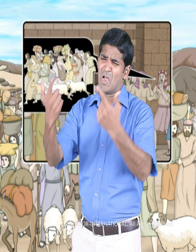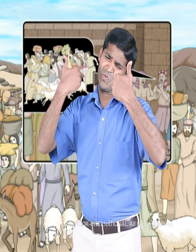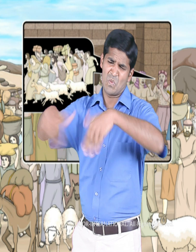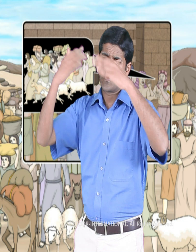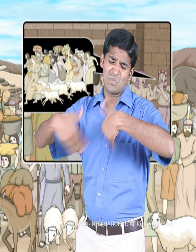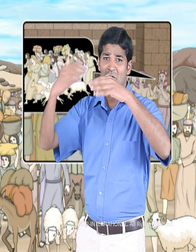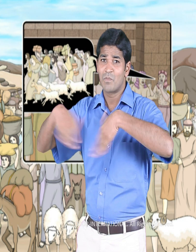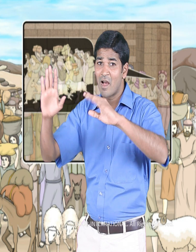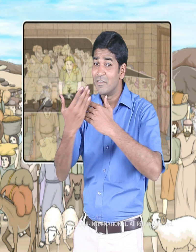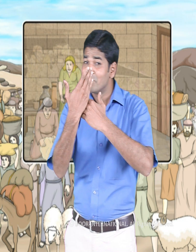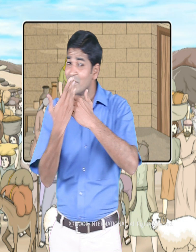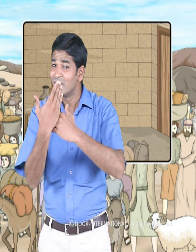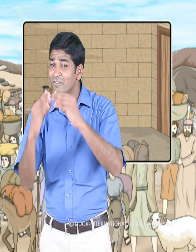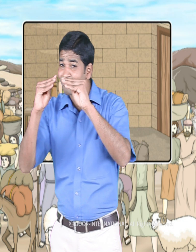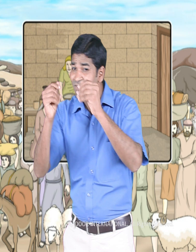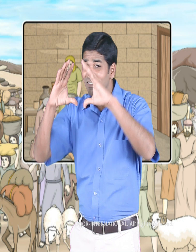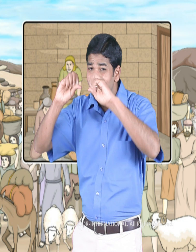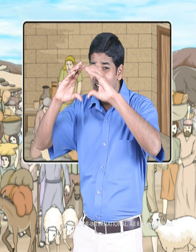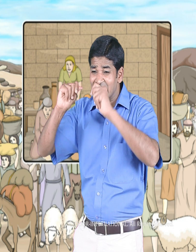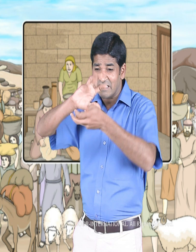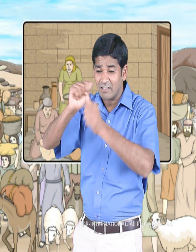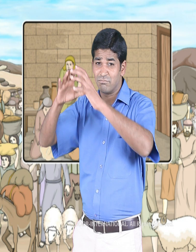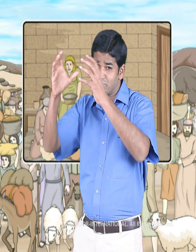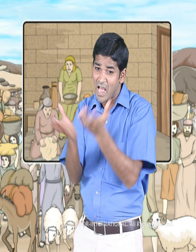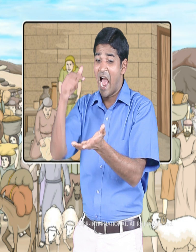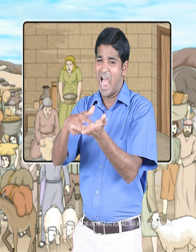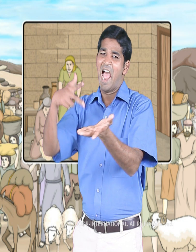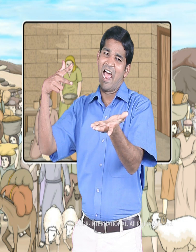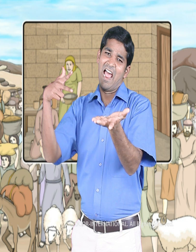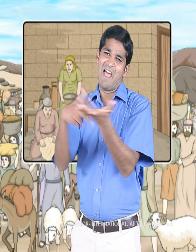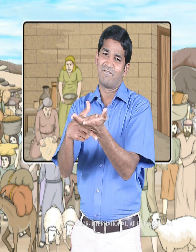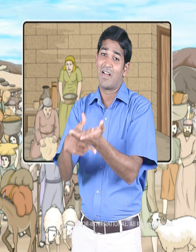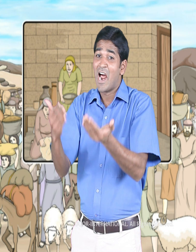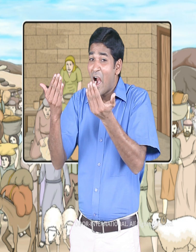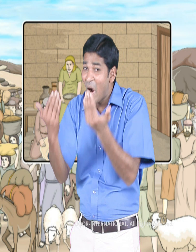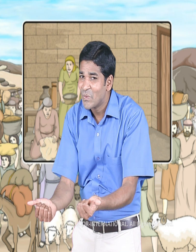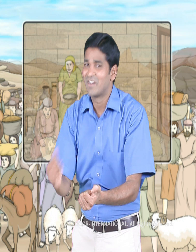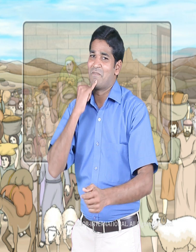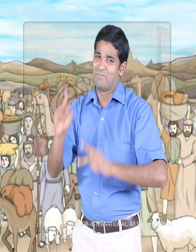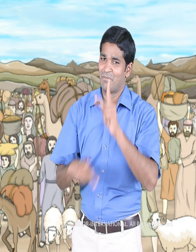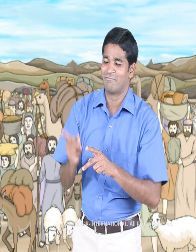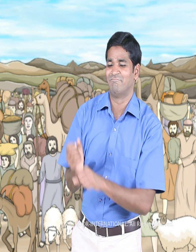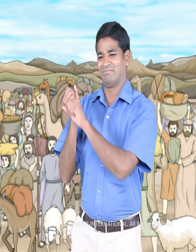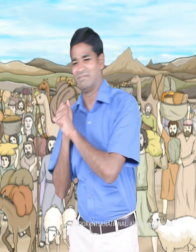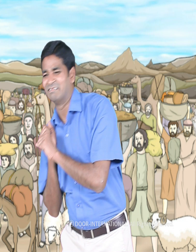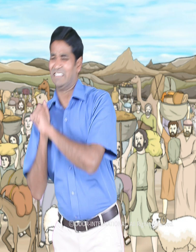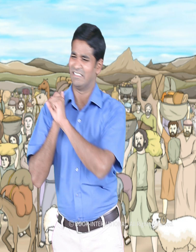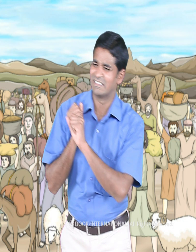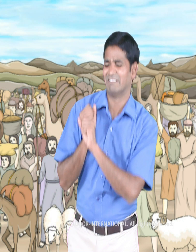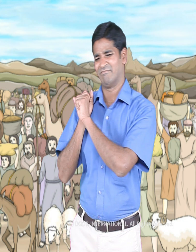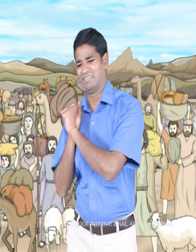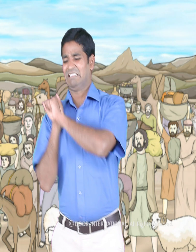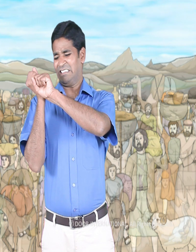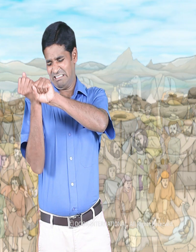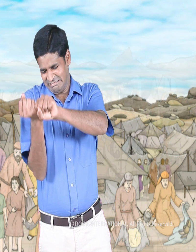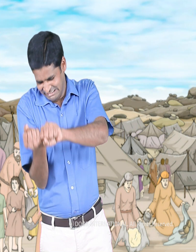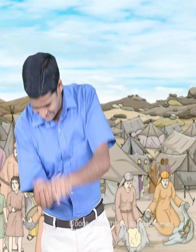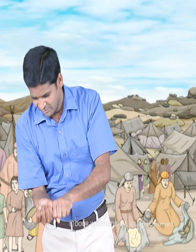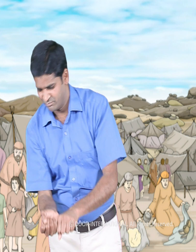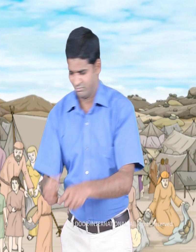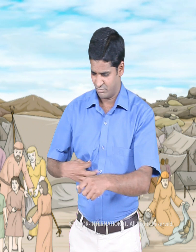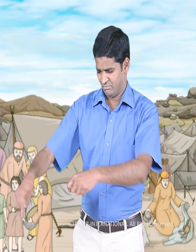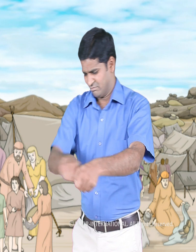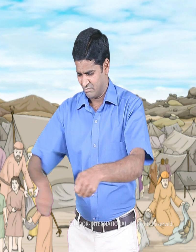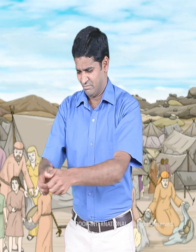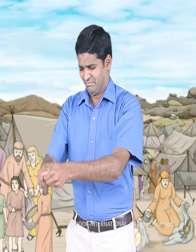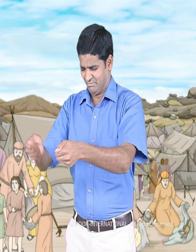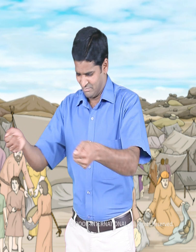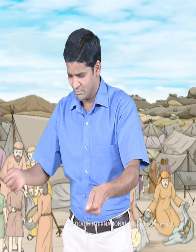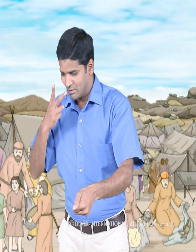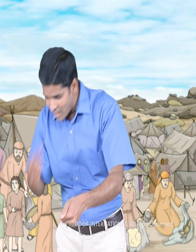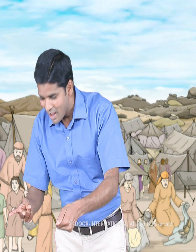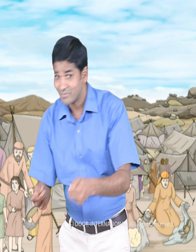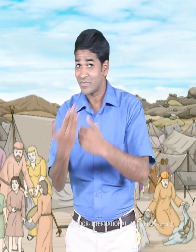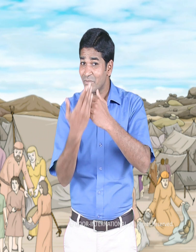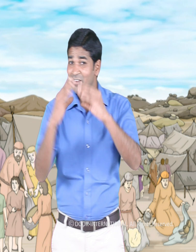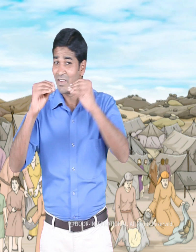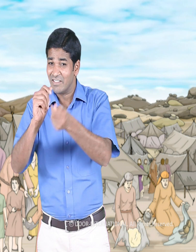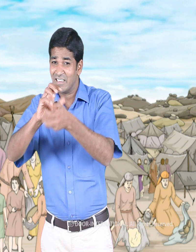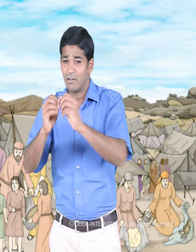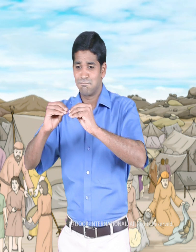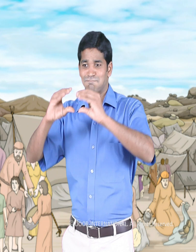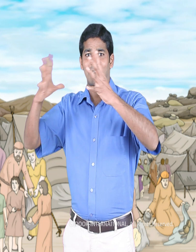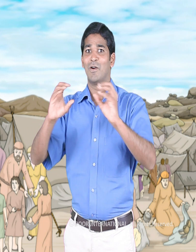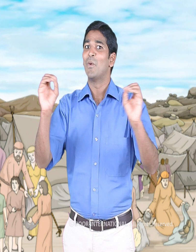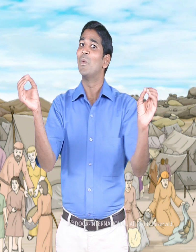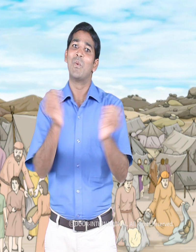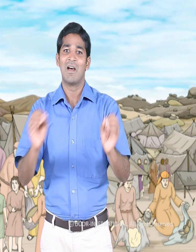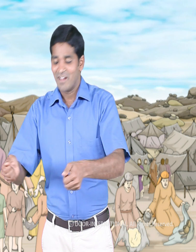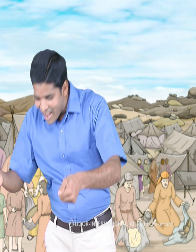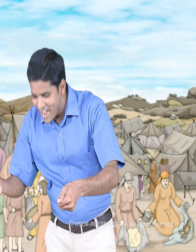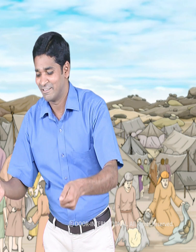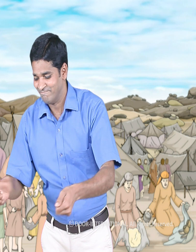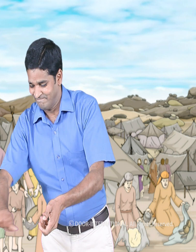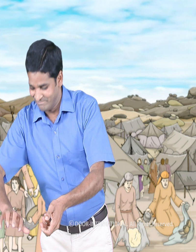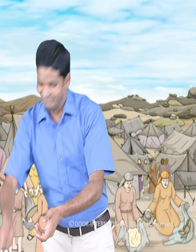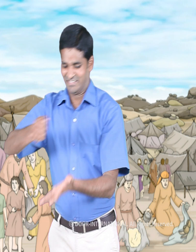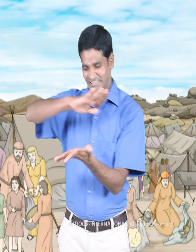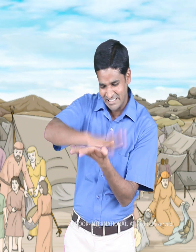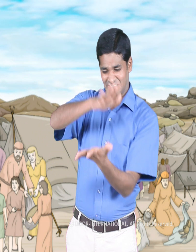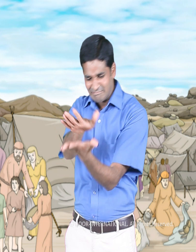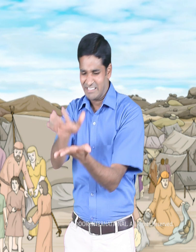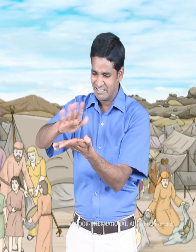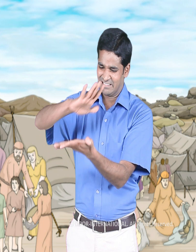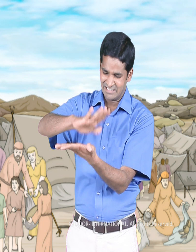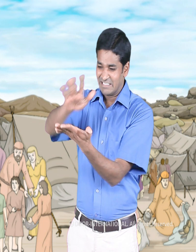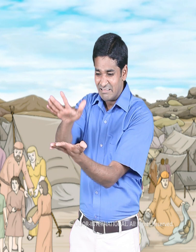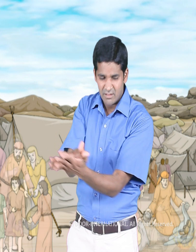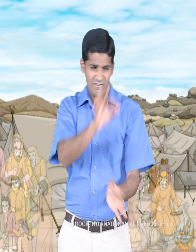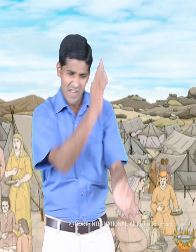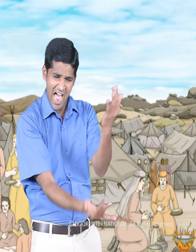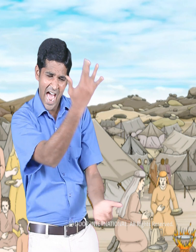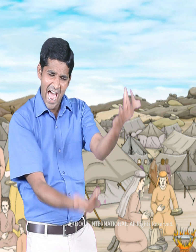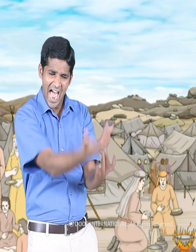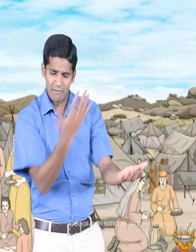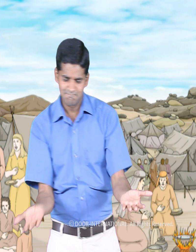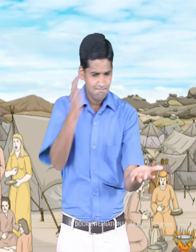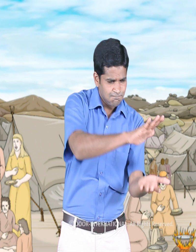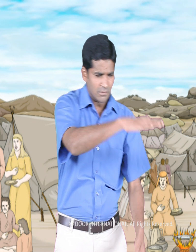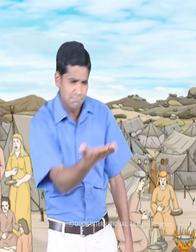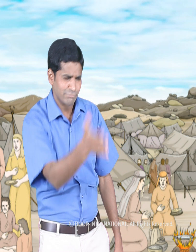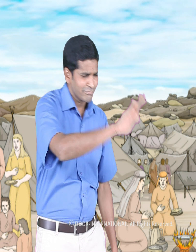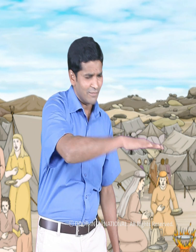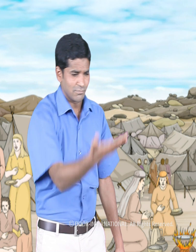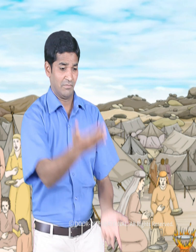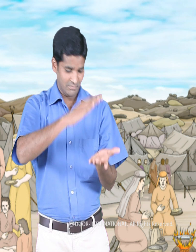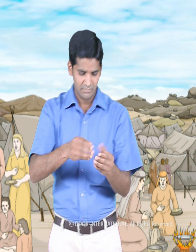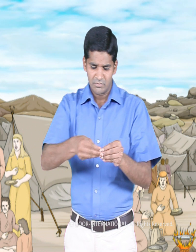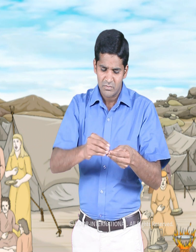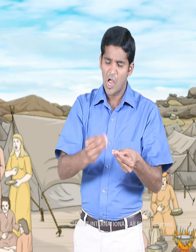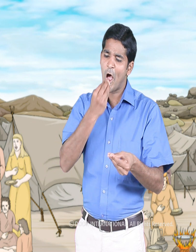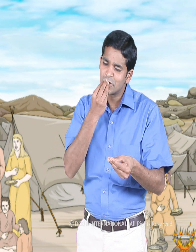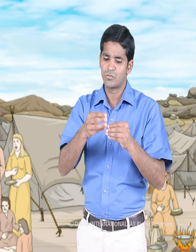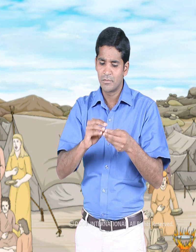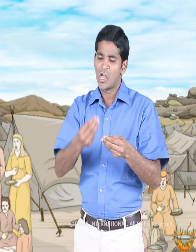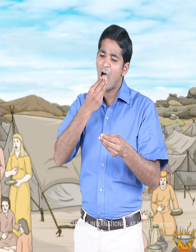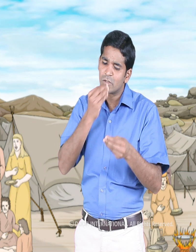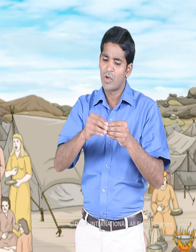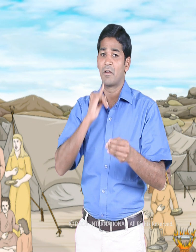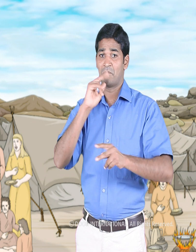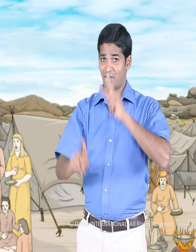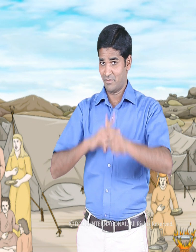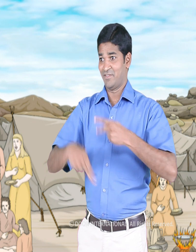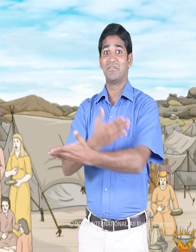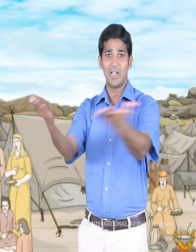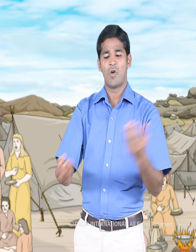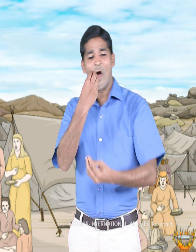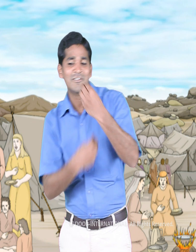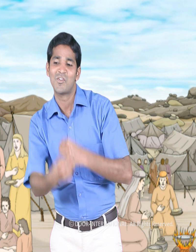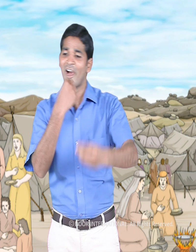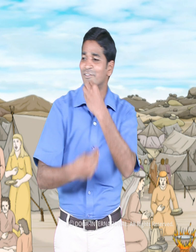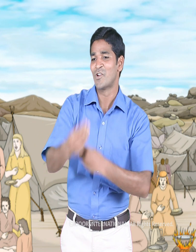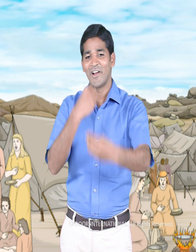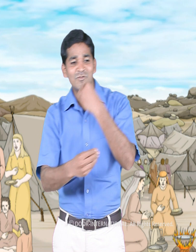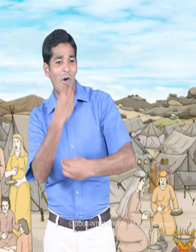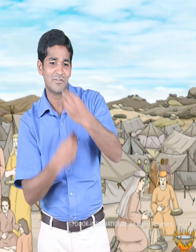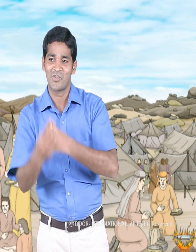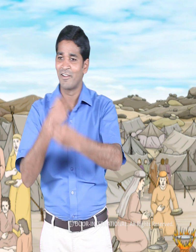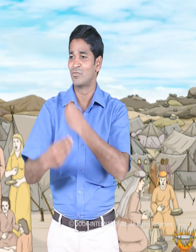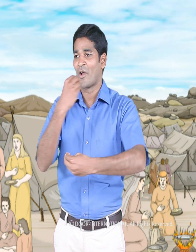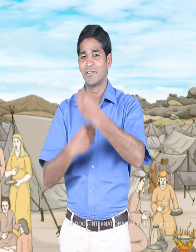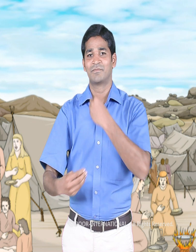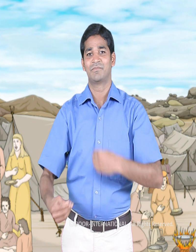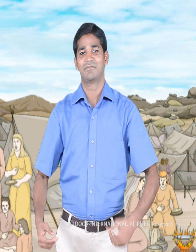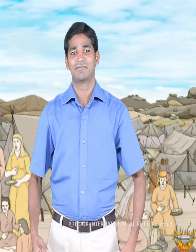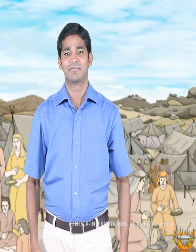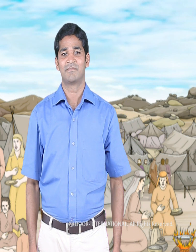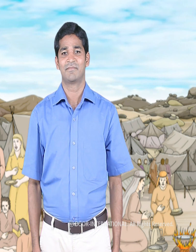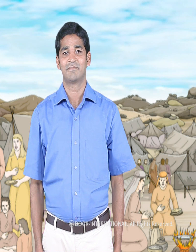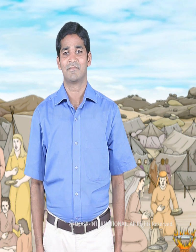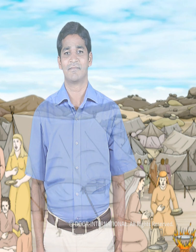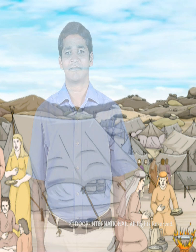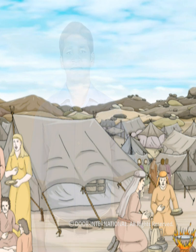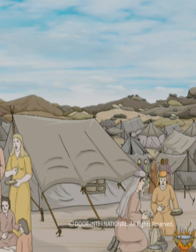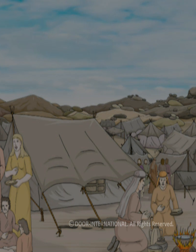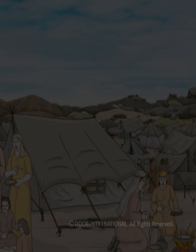At the end of the 430 years, to the very day, all the LORD’s divisions went out of the land of Egypt.